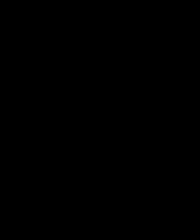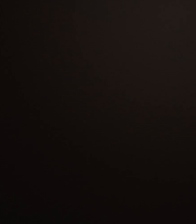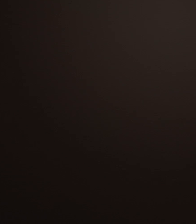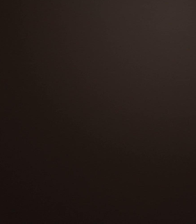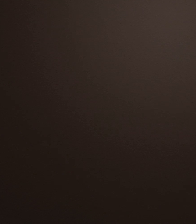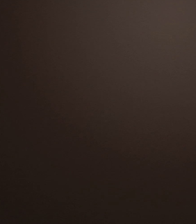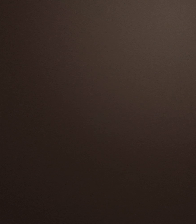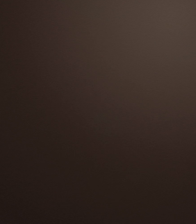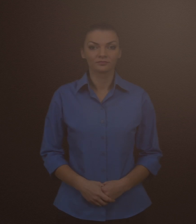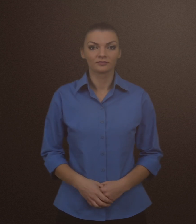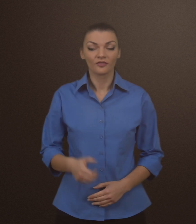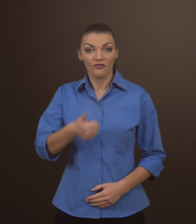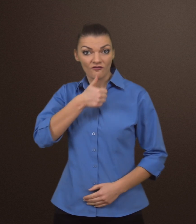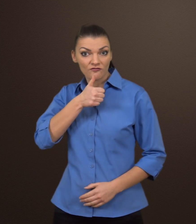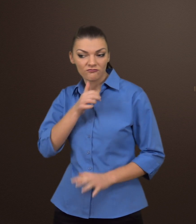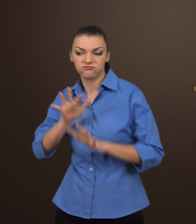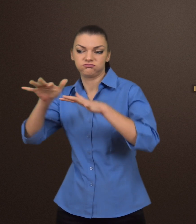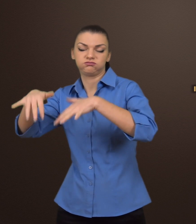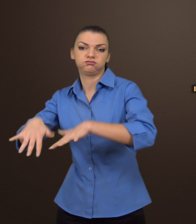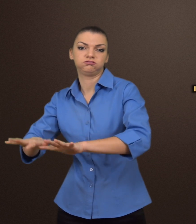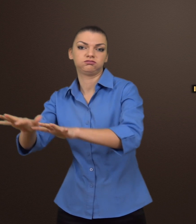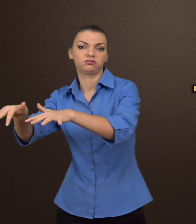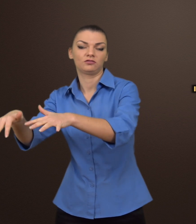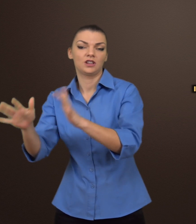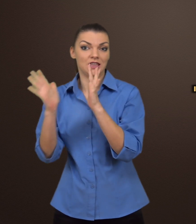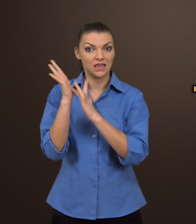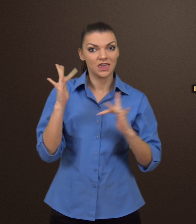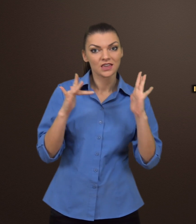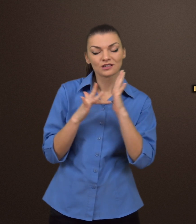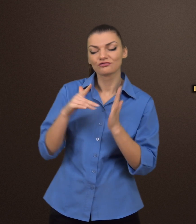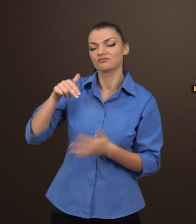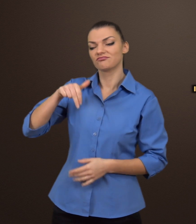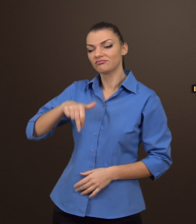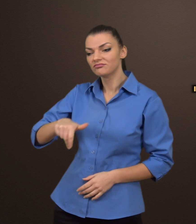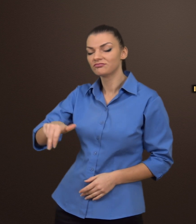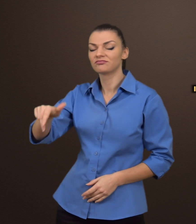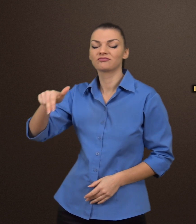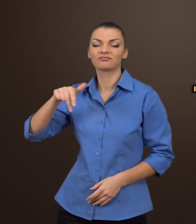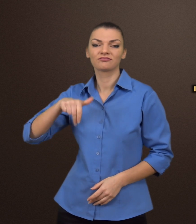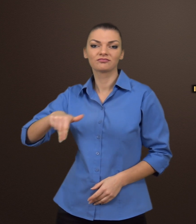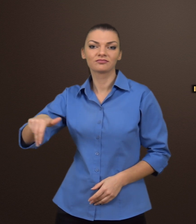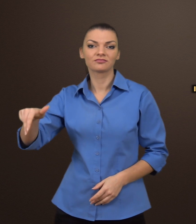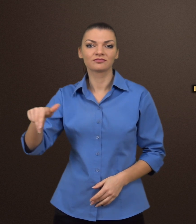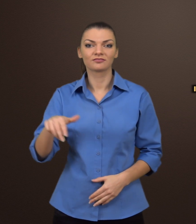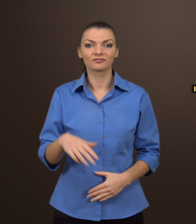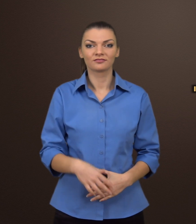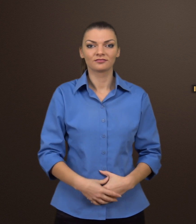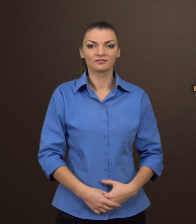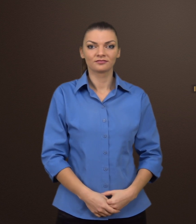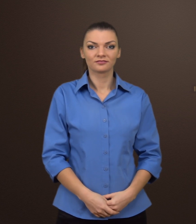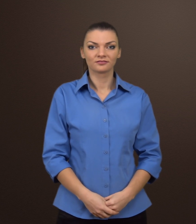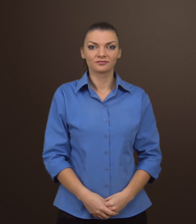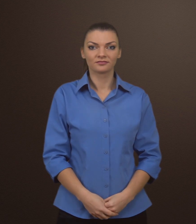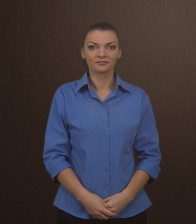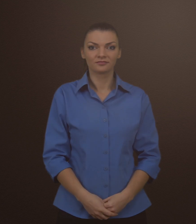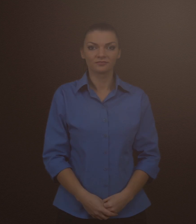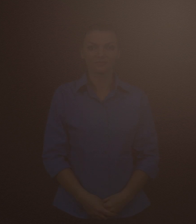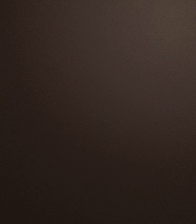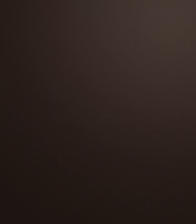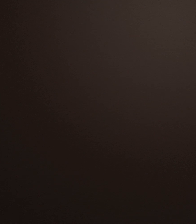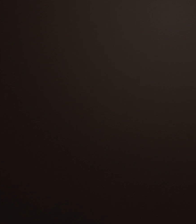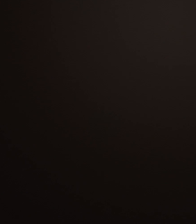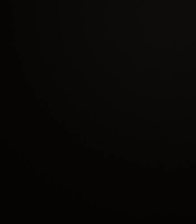Jesus walk on water